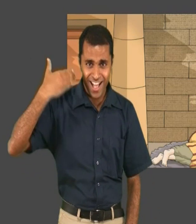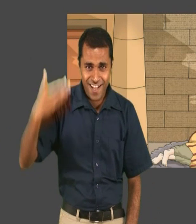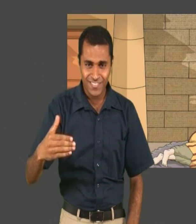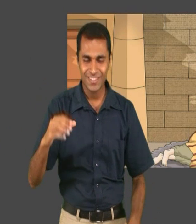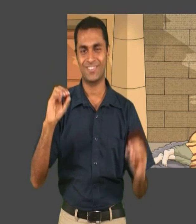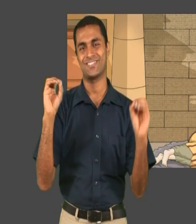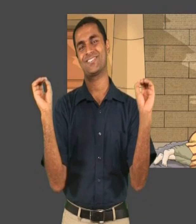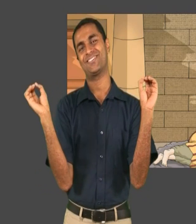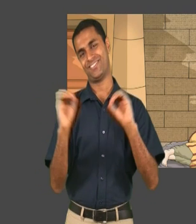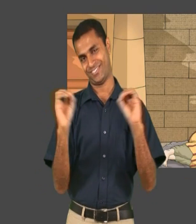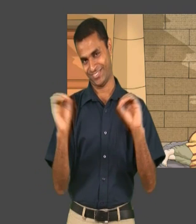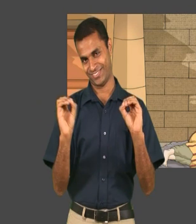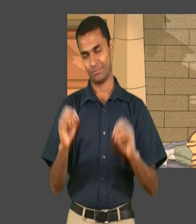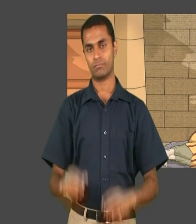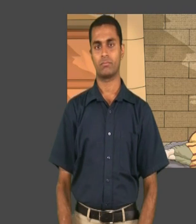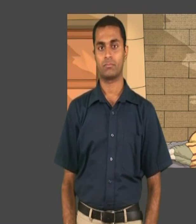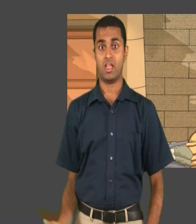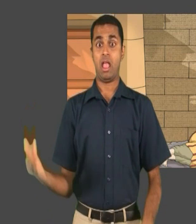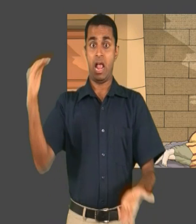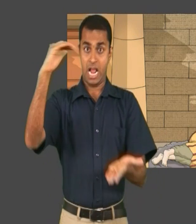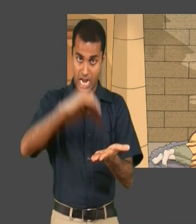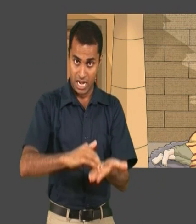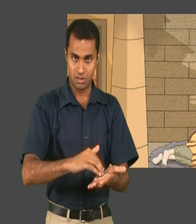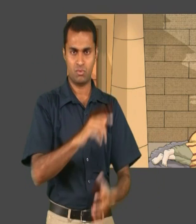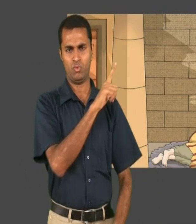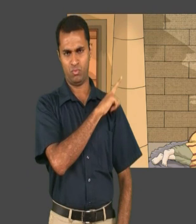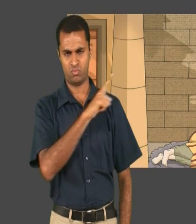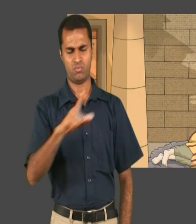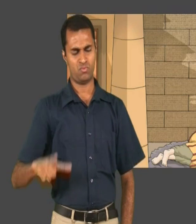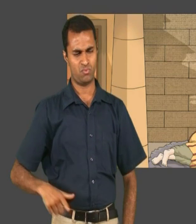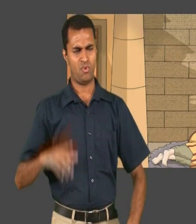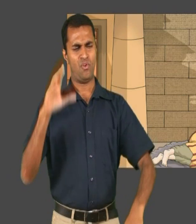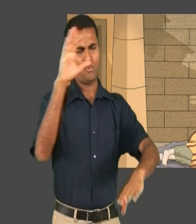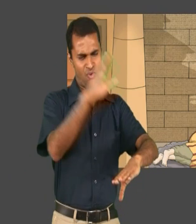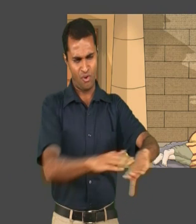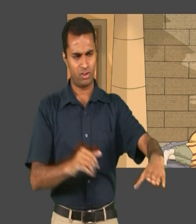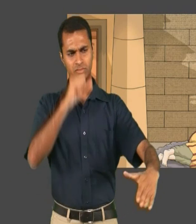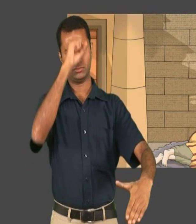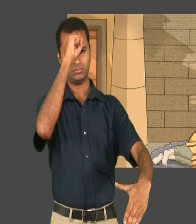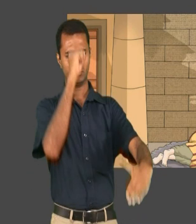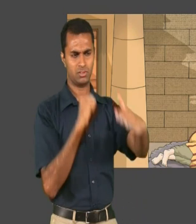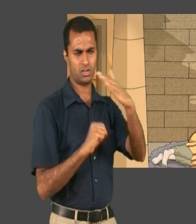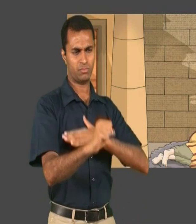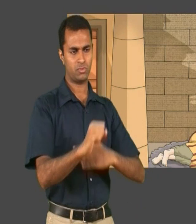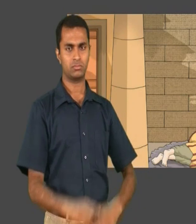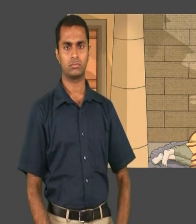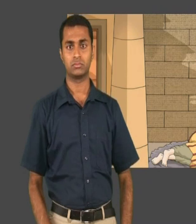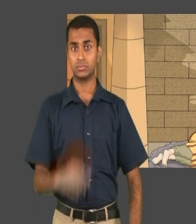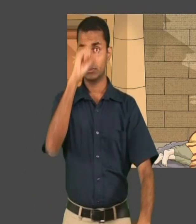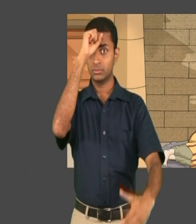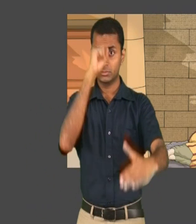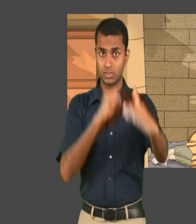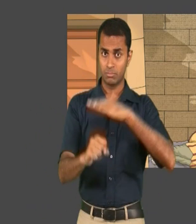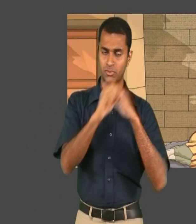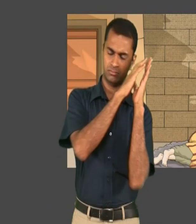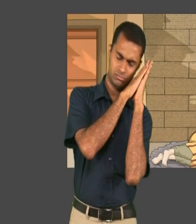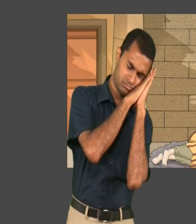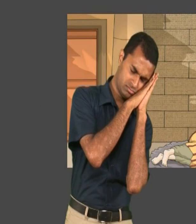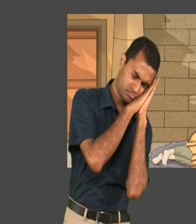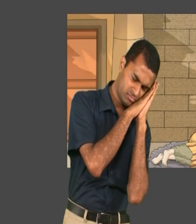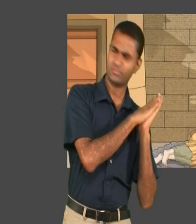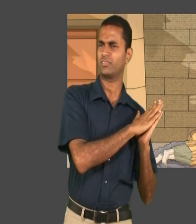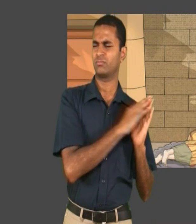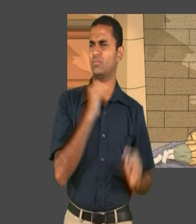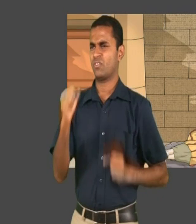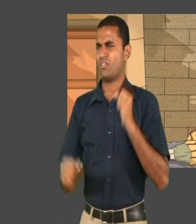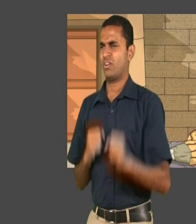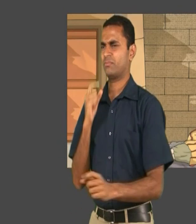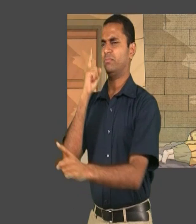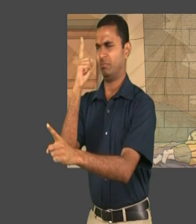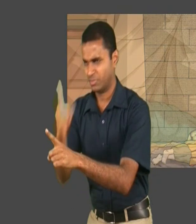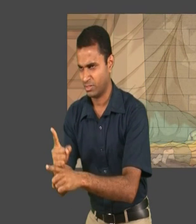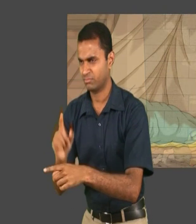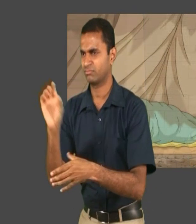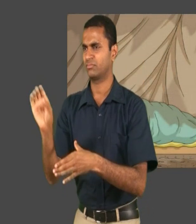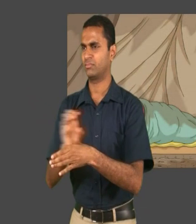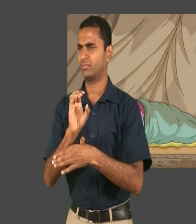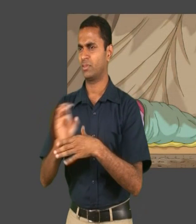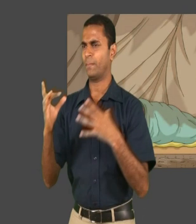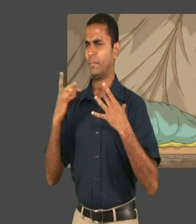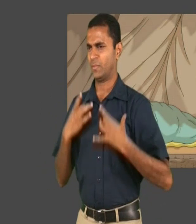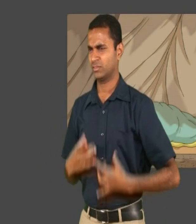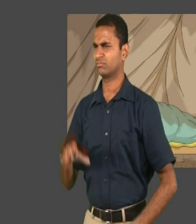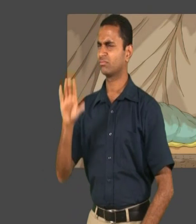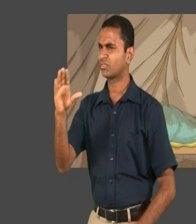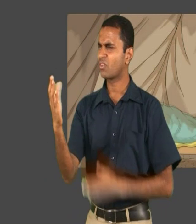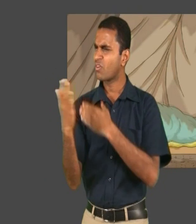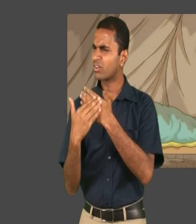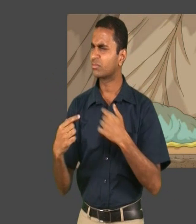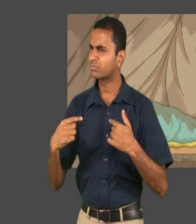Once again, for the third time, the LORD called to Samuel.